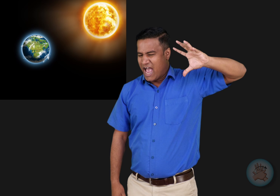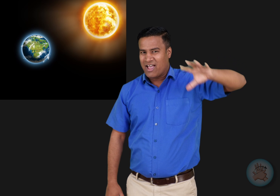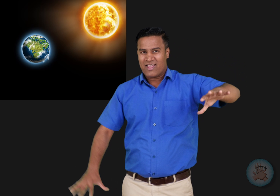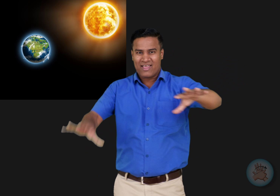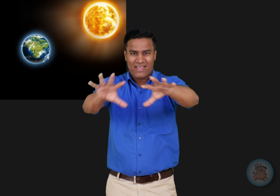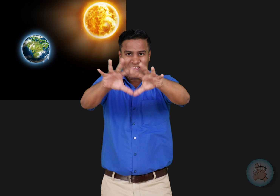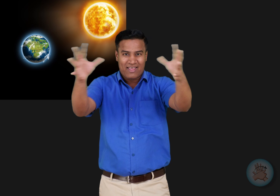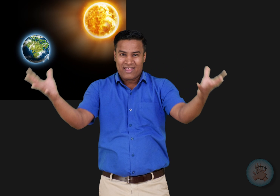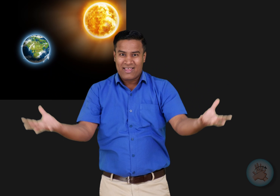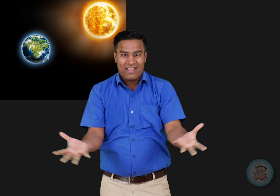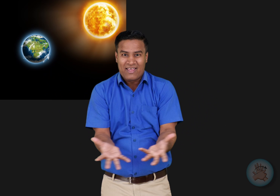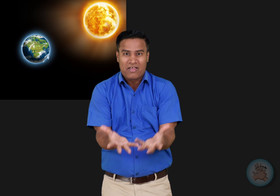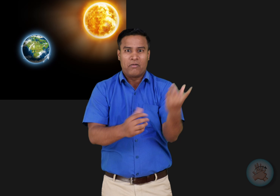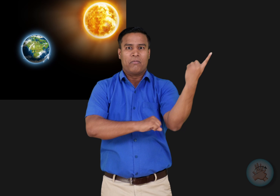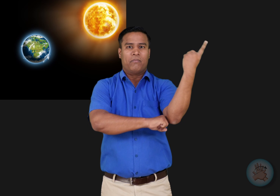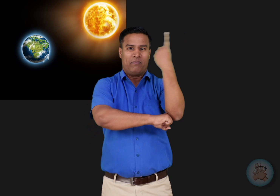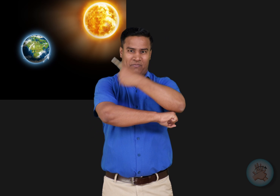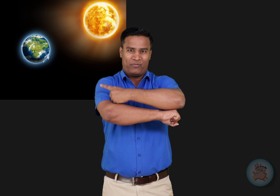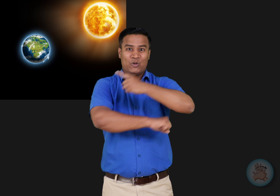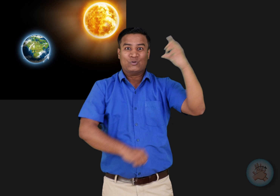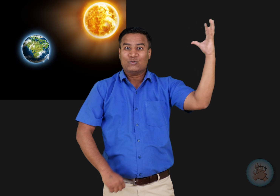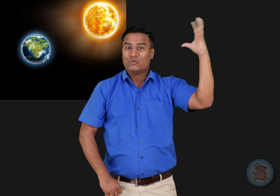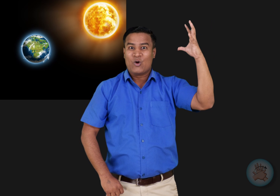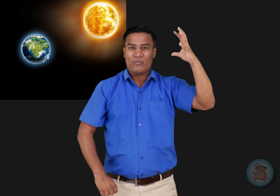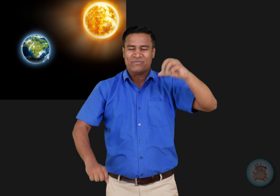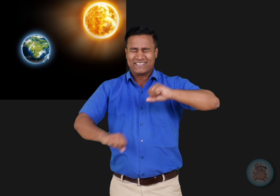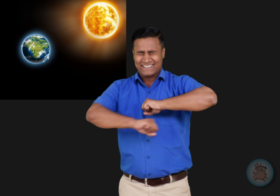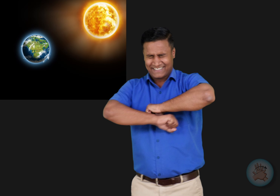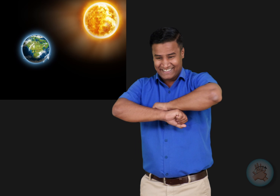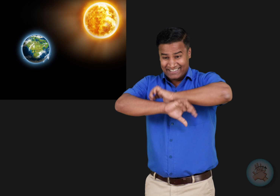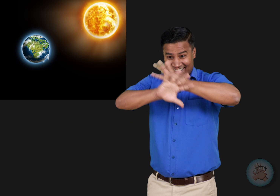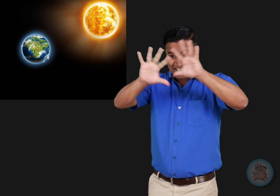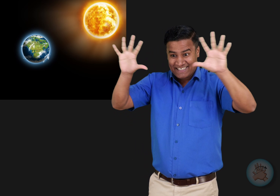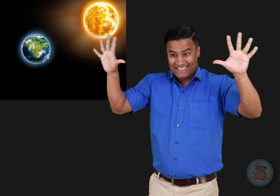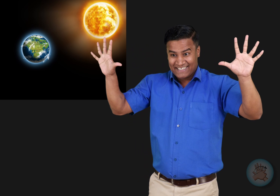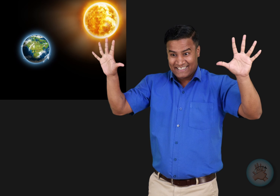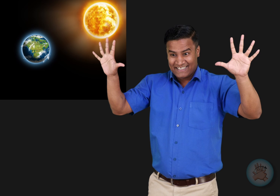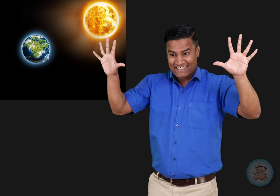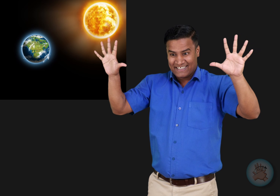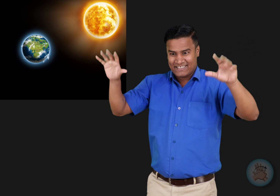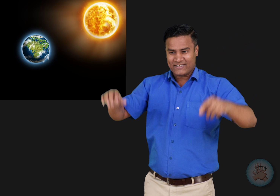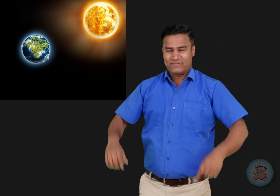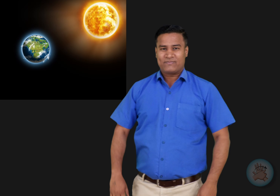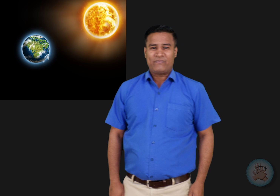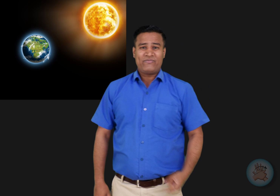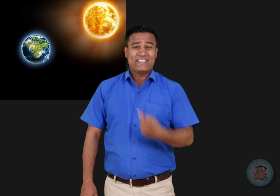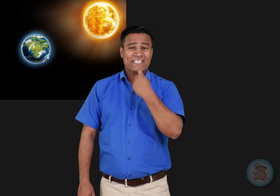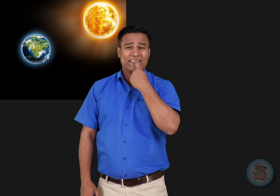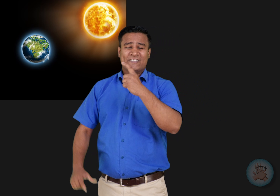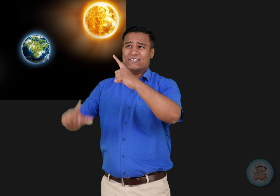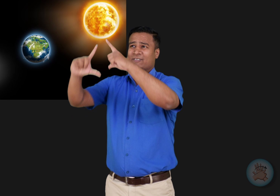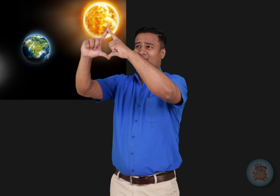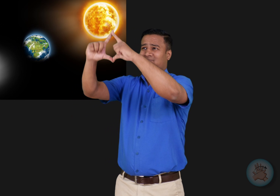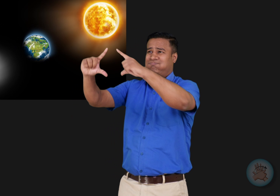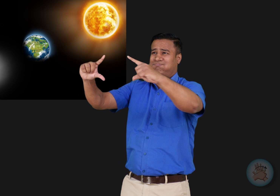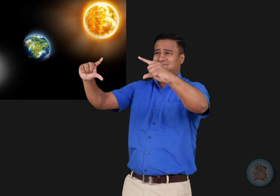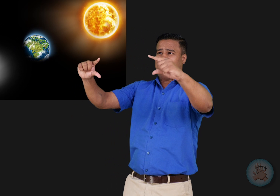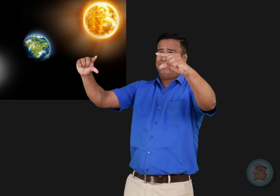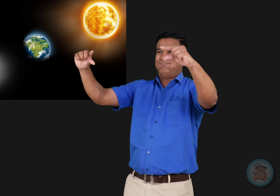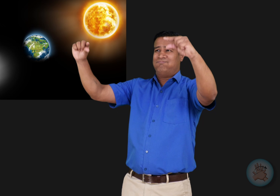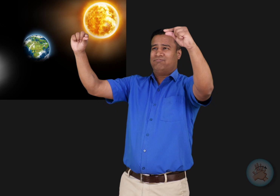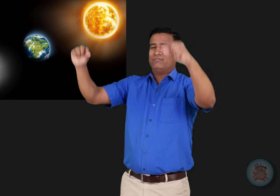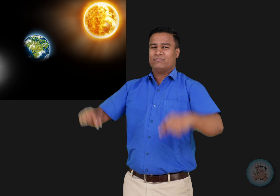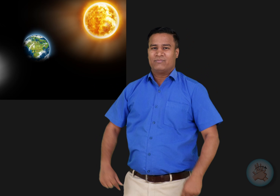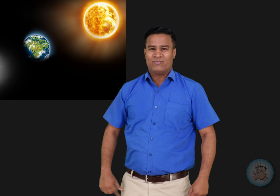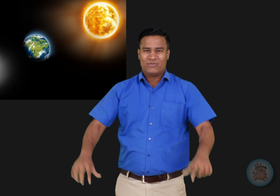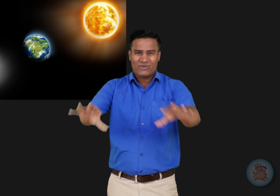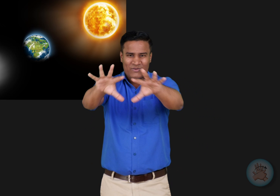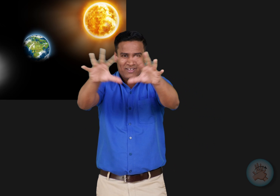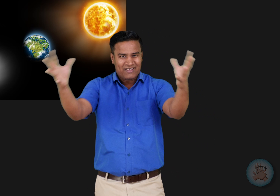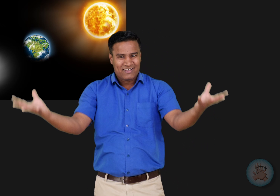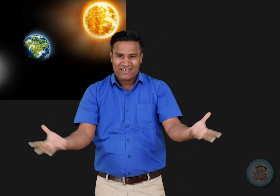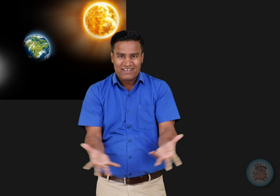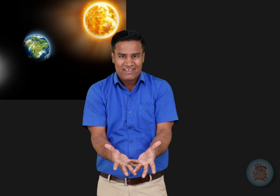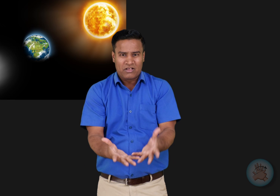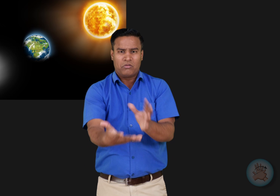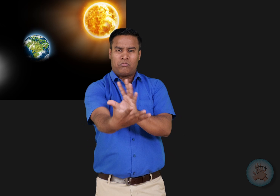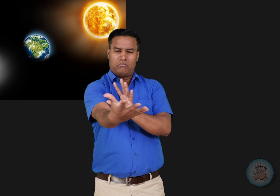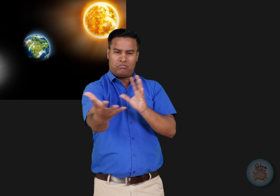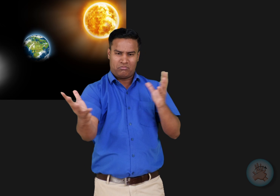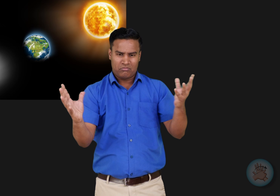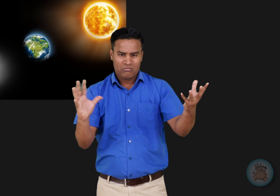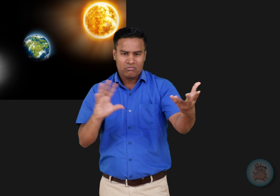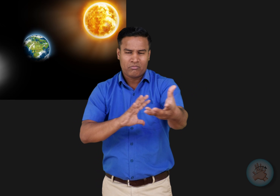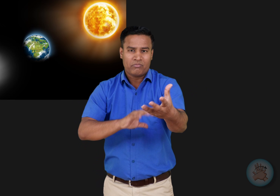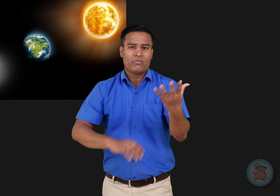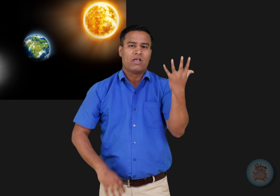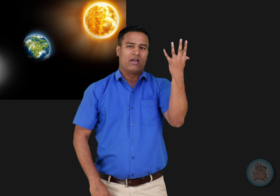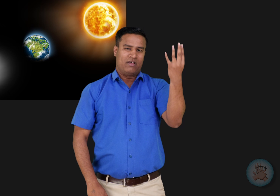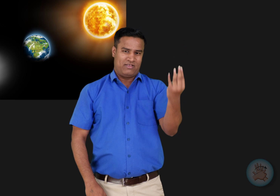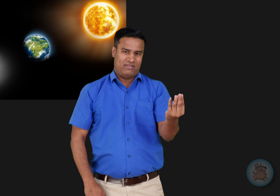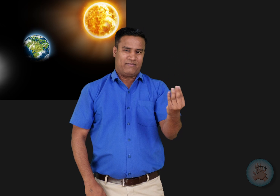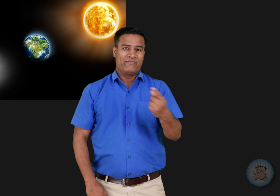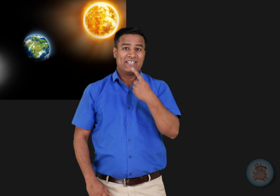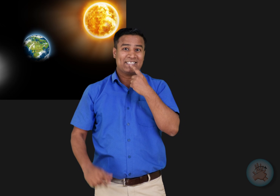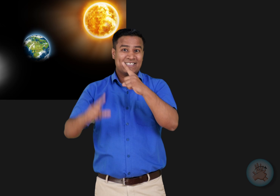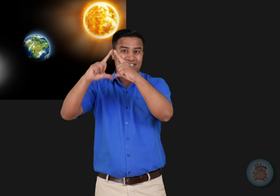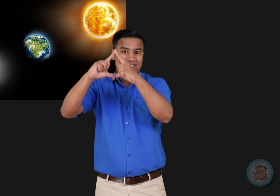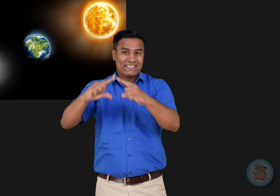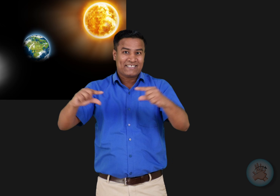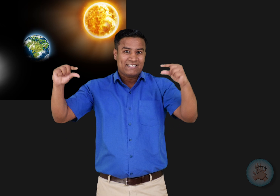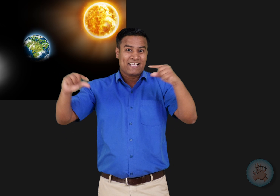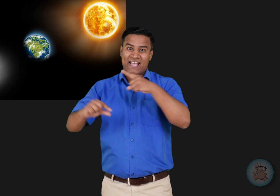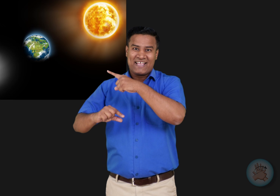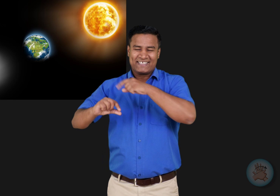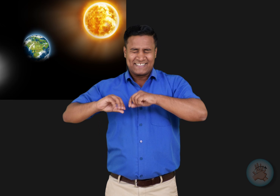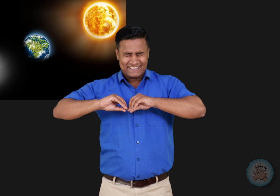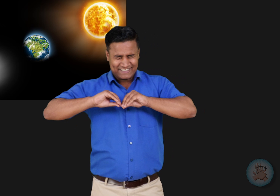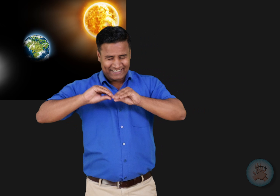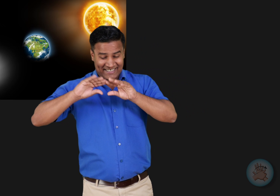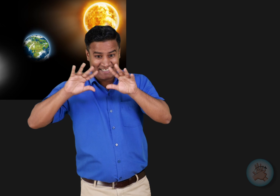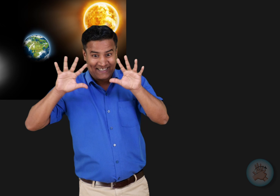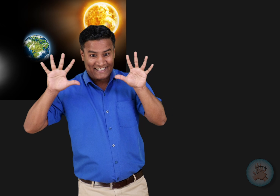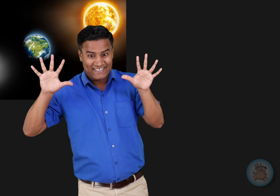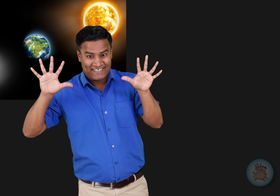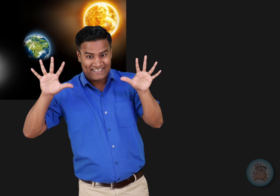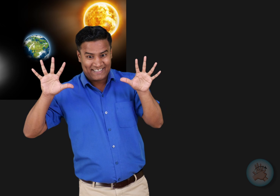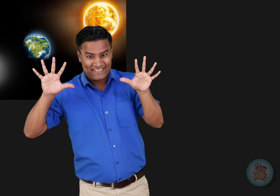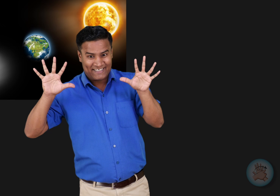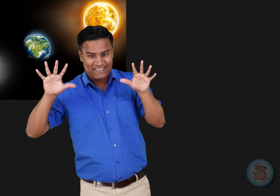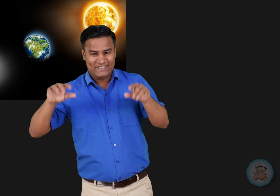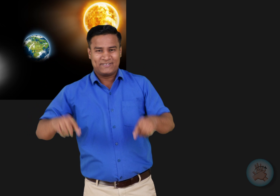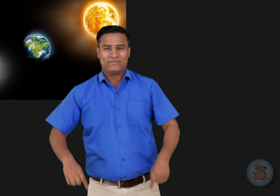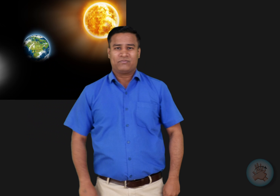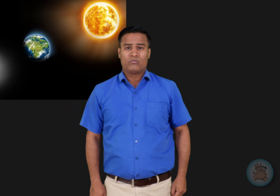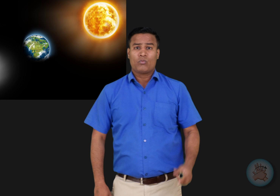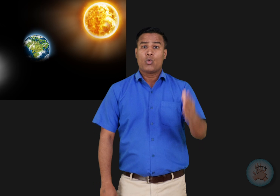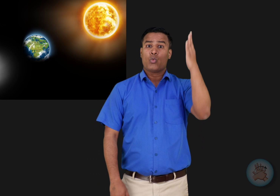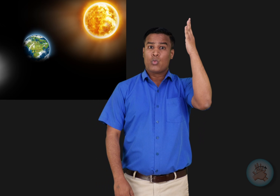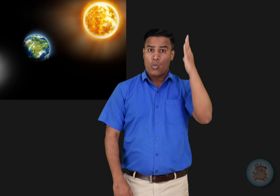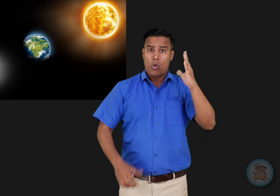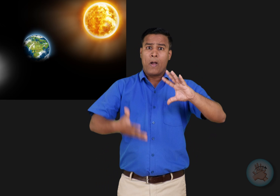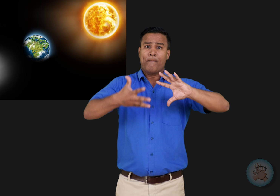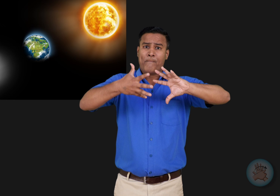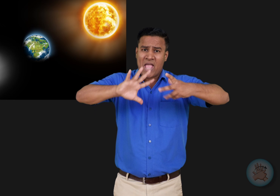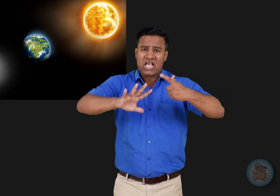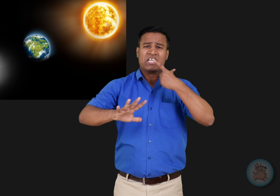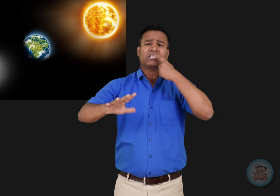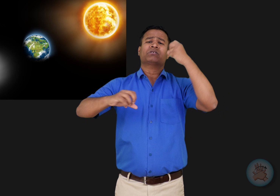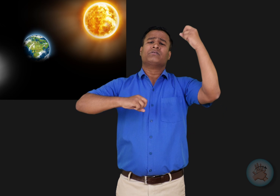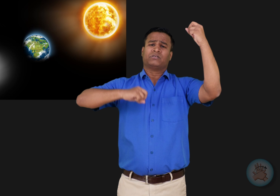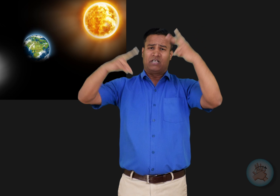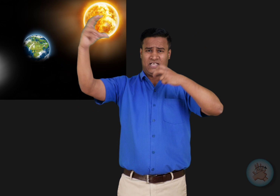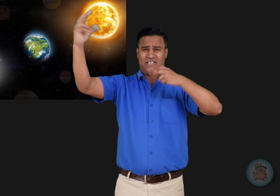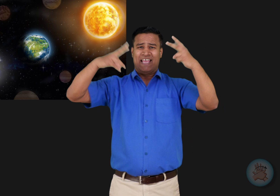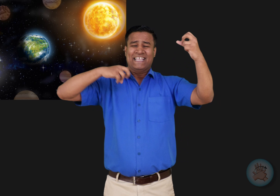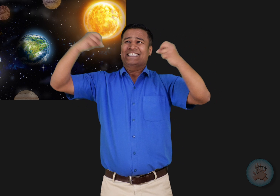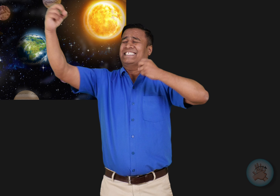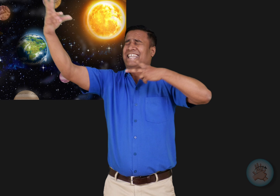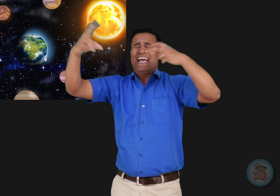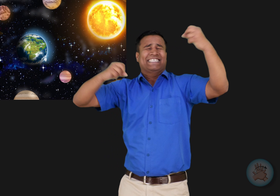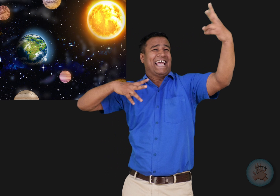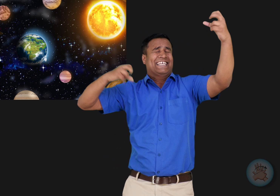God made two great lights: the greater light to rule the day and the lesser light to rule the night.